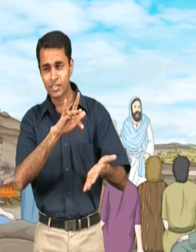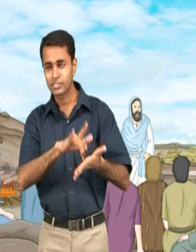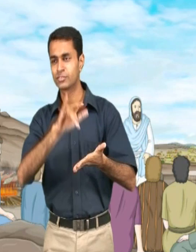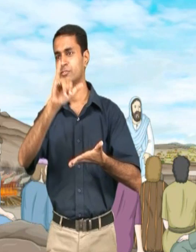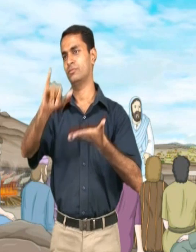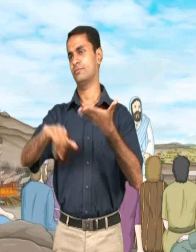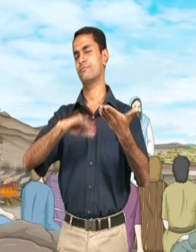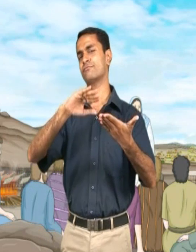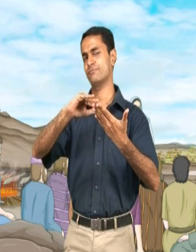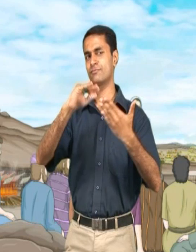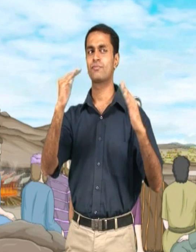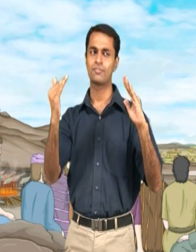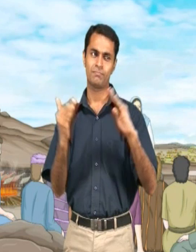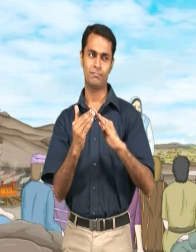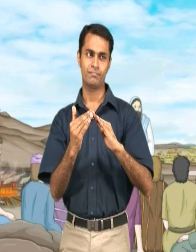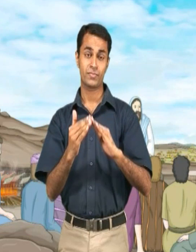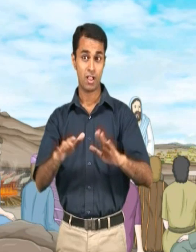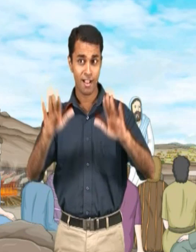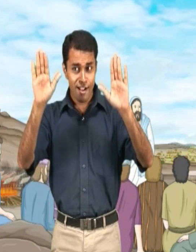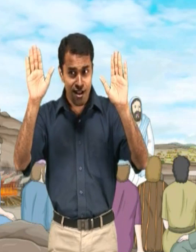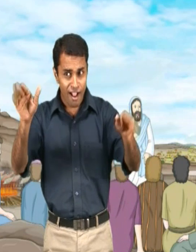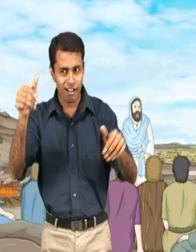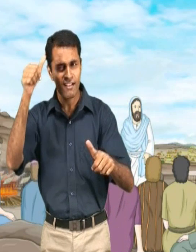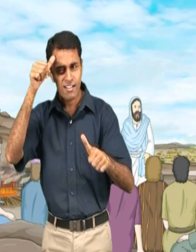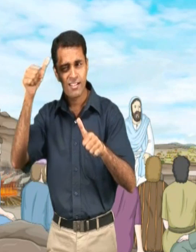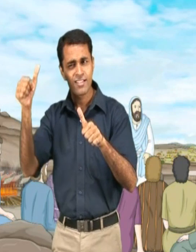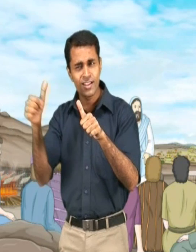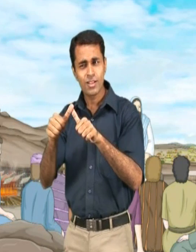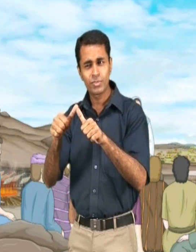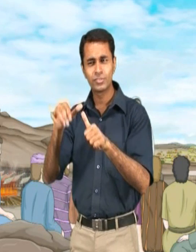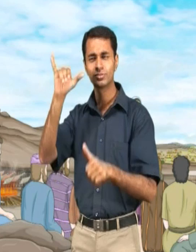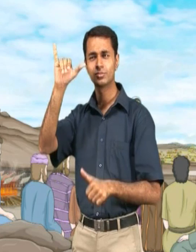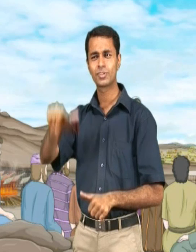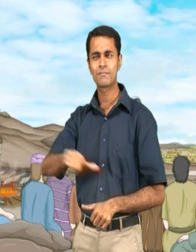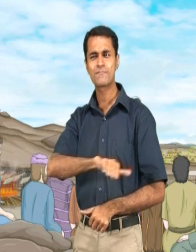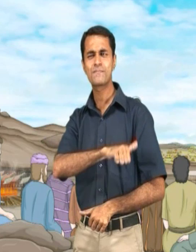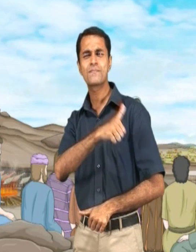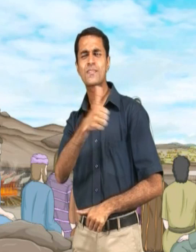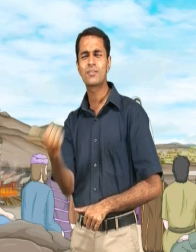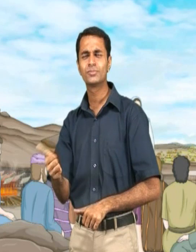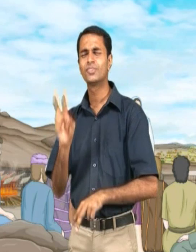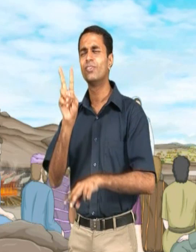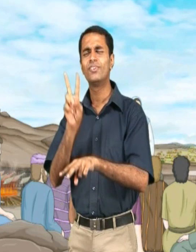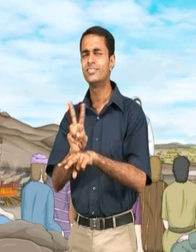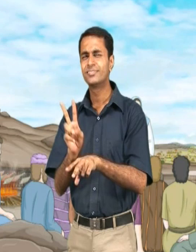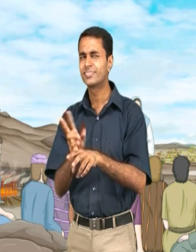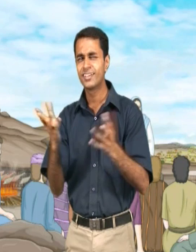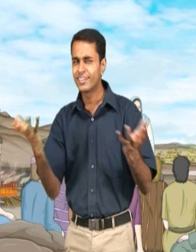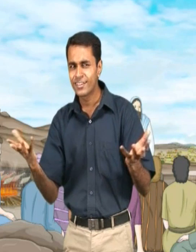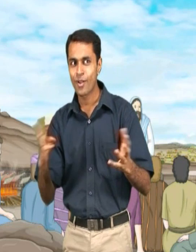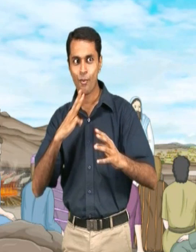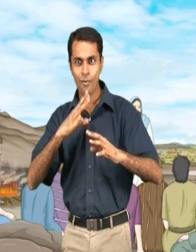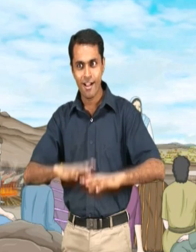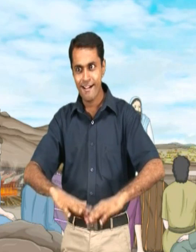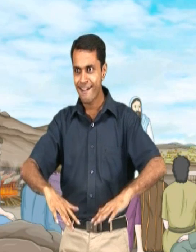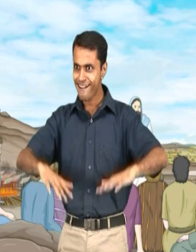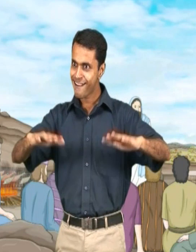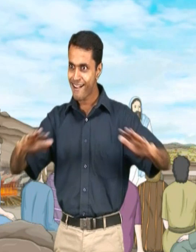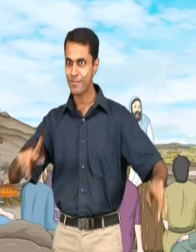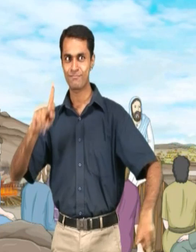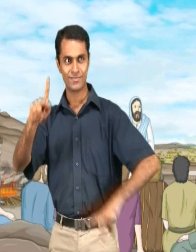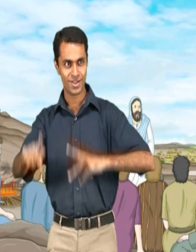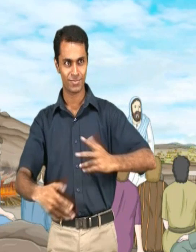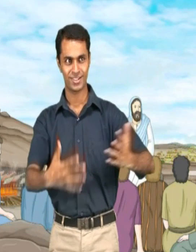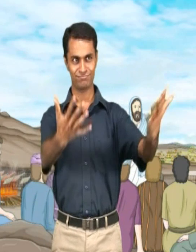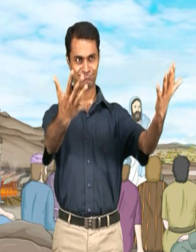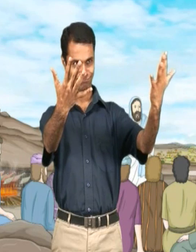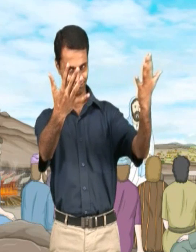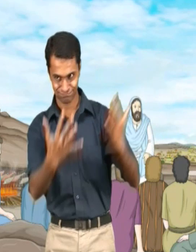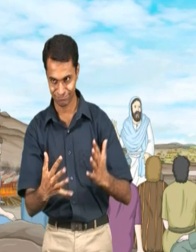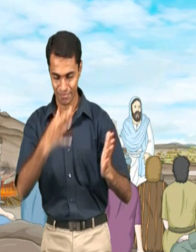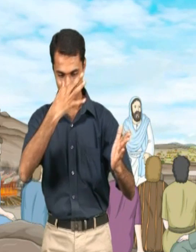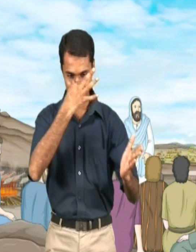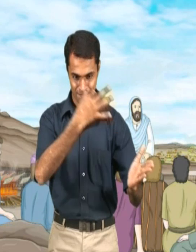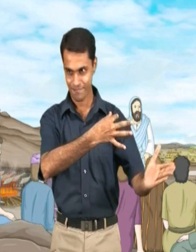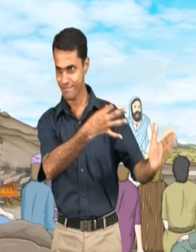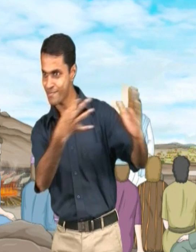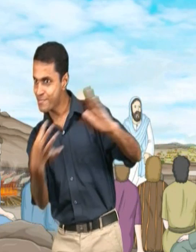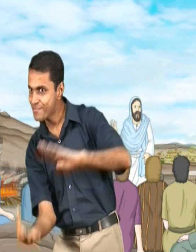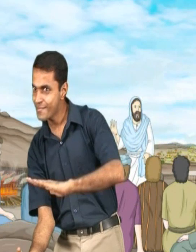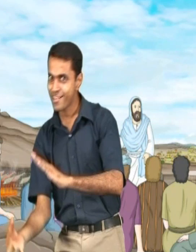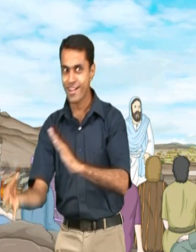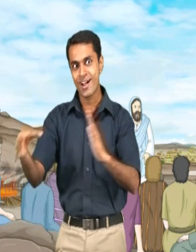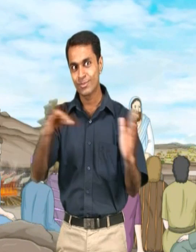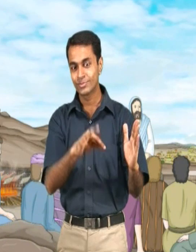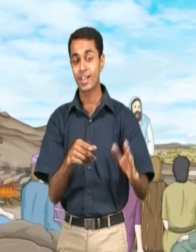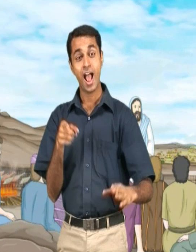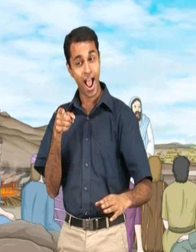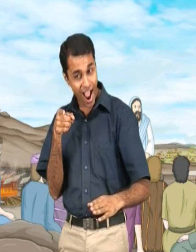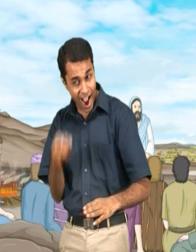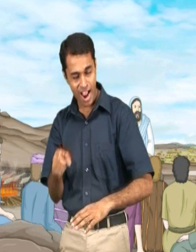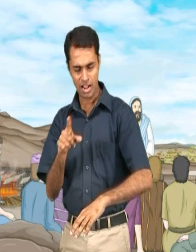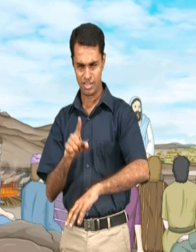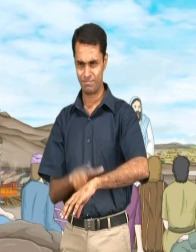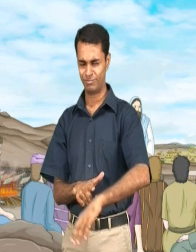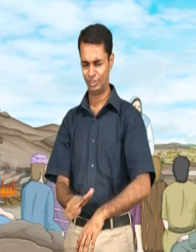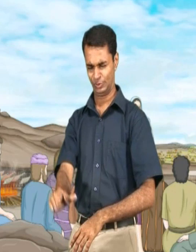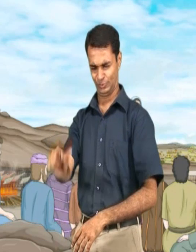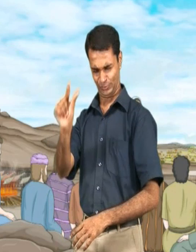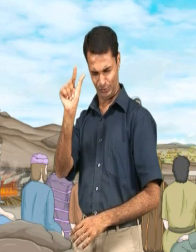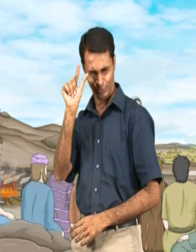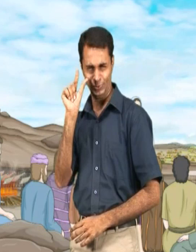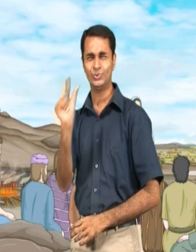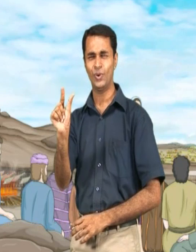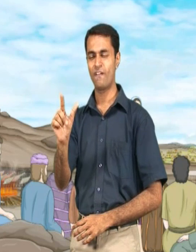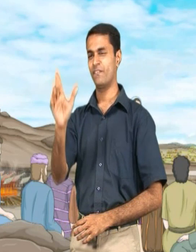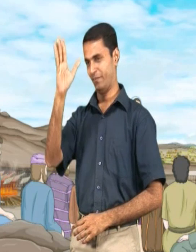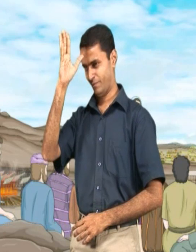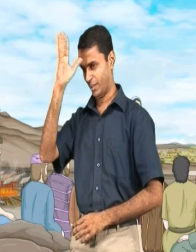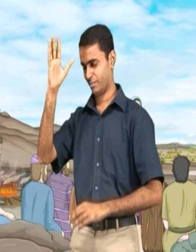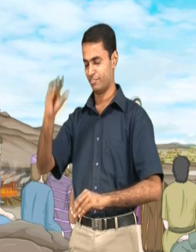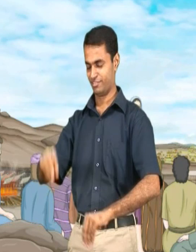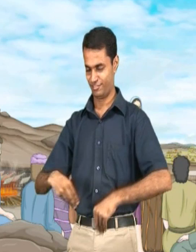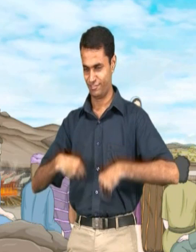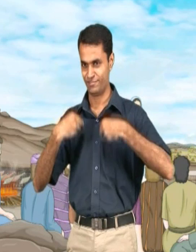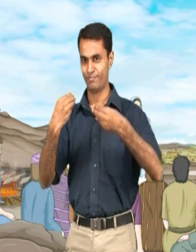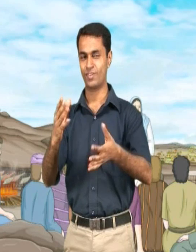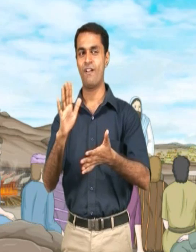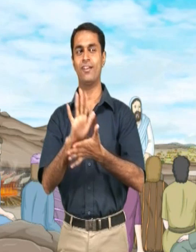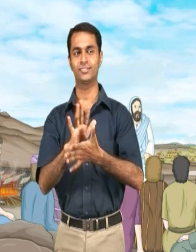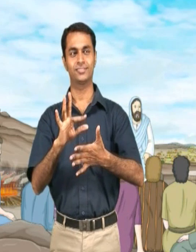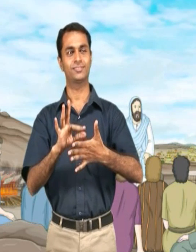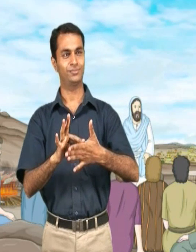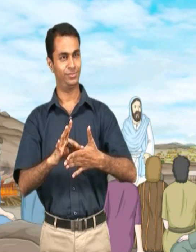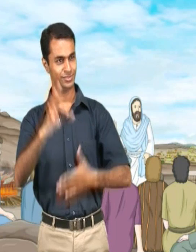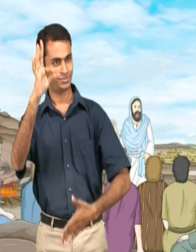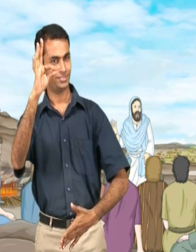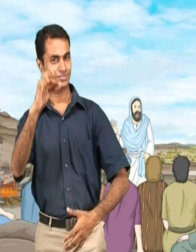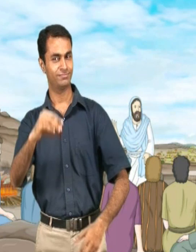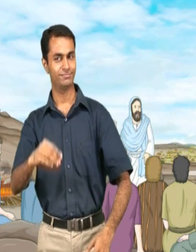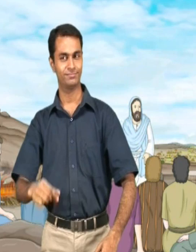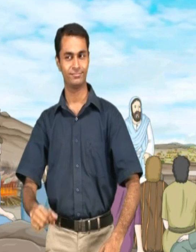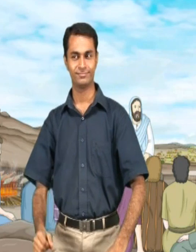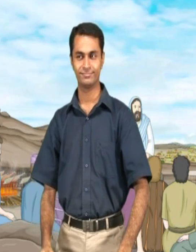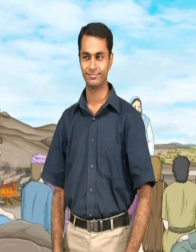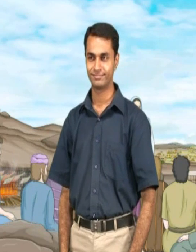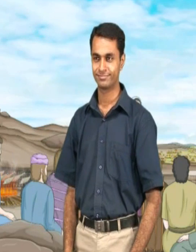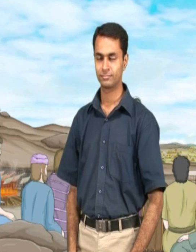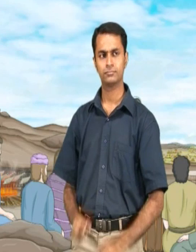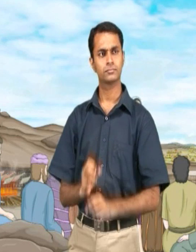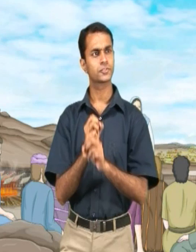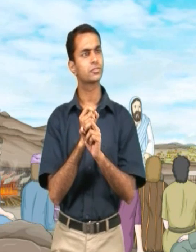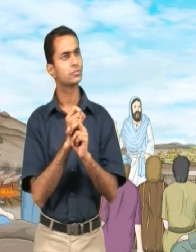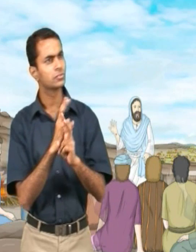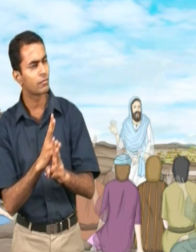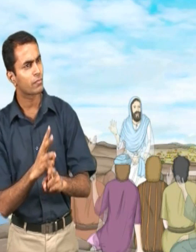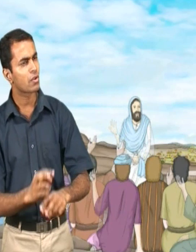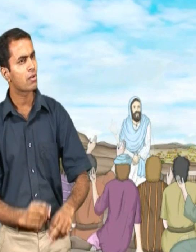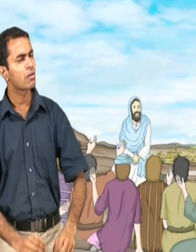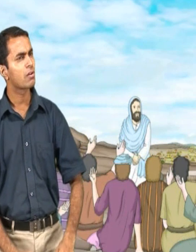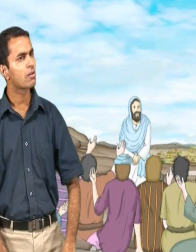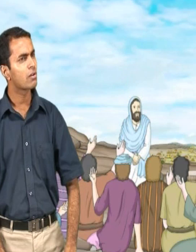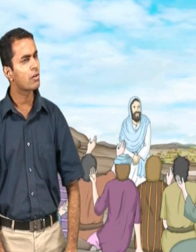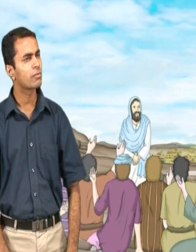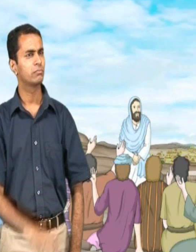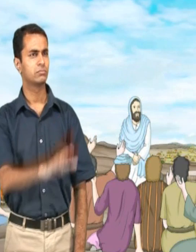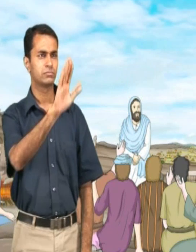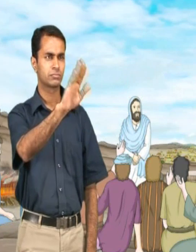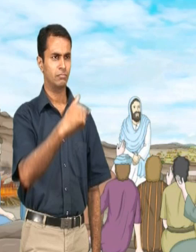For John baptized with water, but in a few days you will be baptized with the Holy Spirit.”